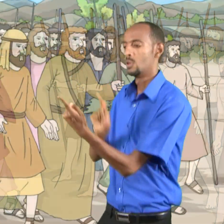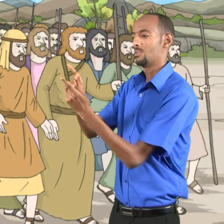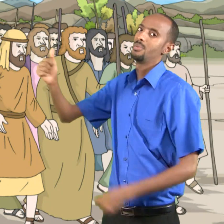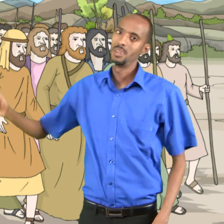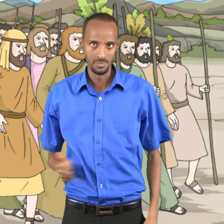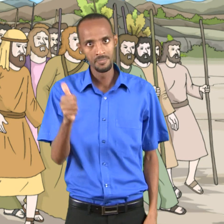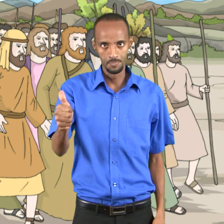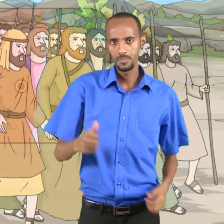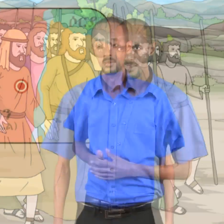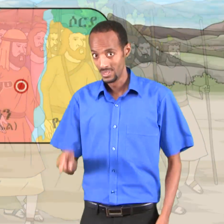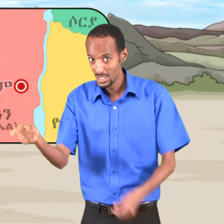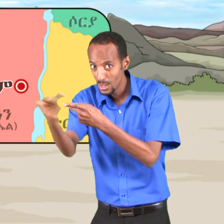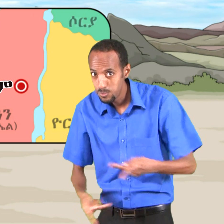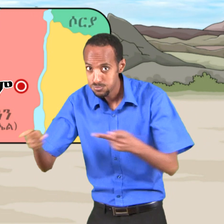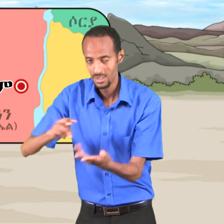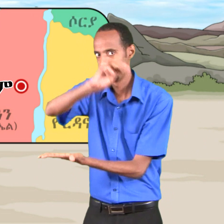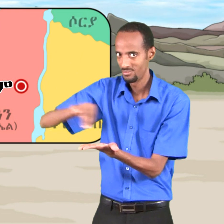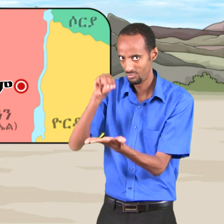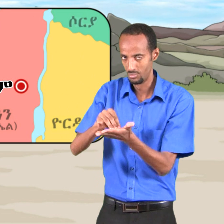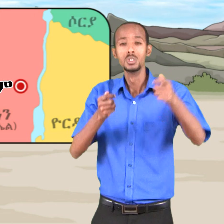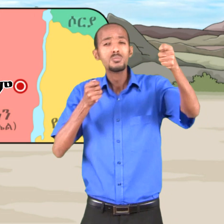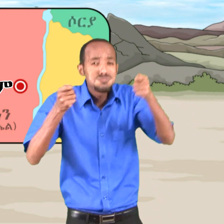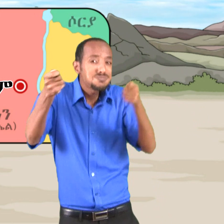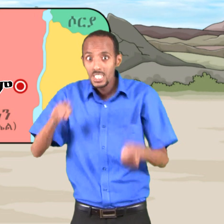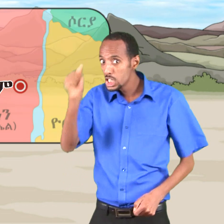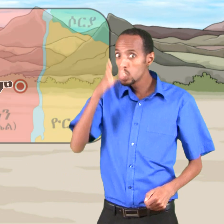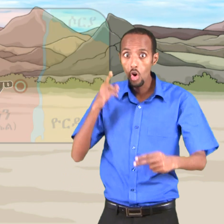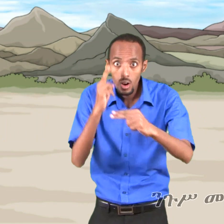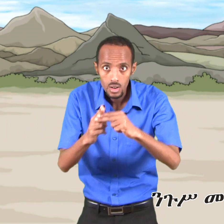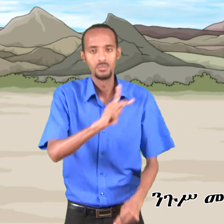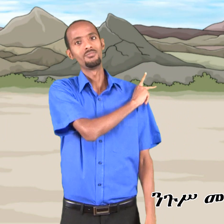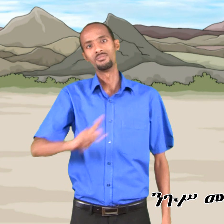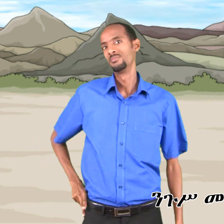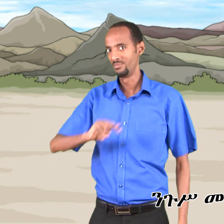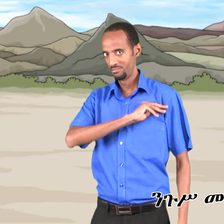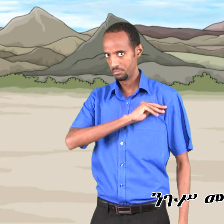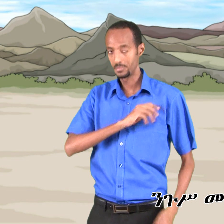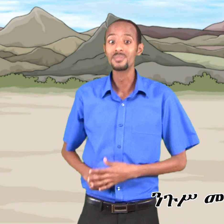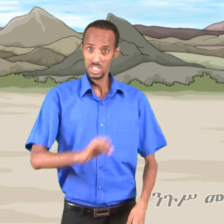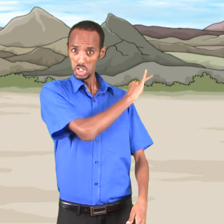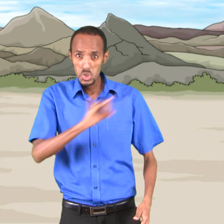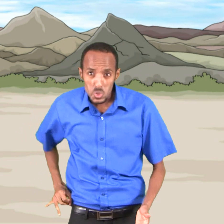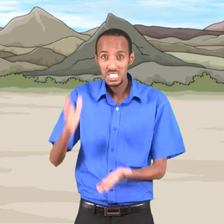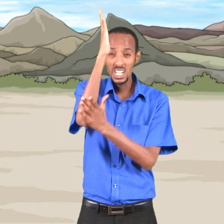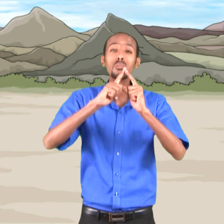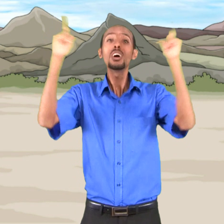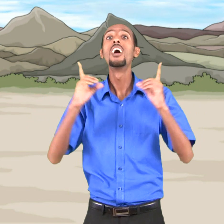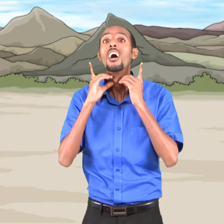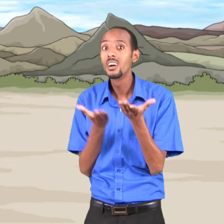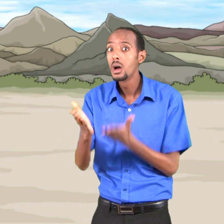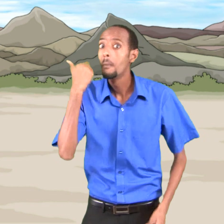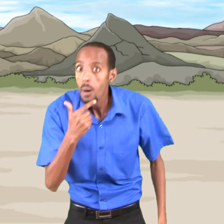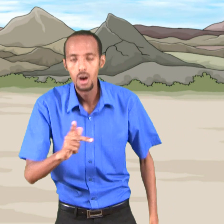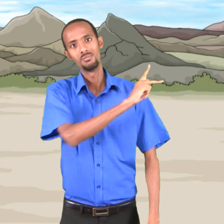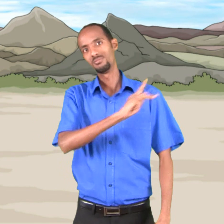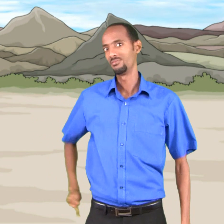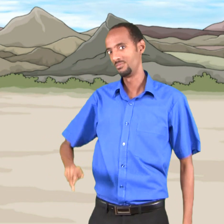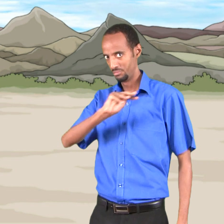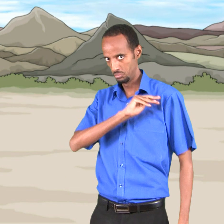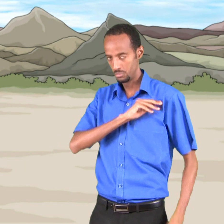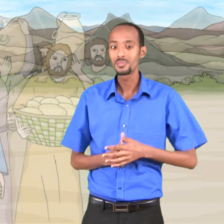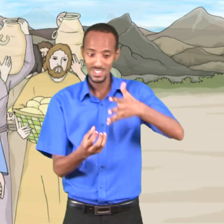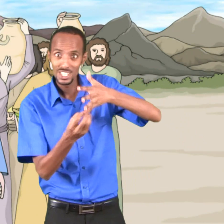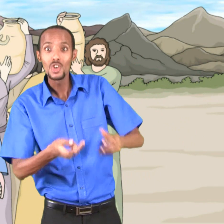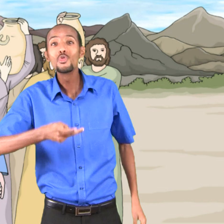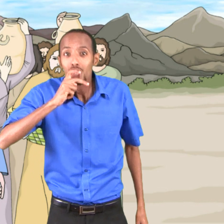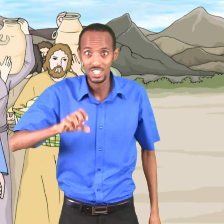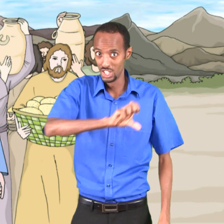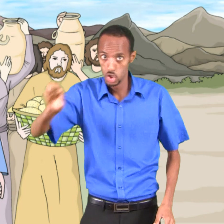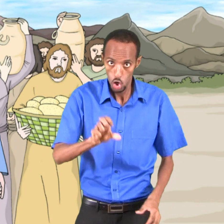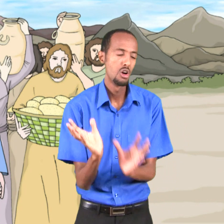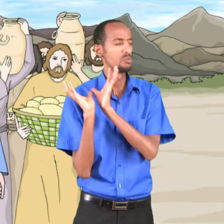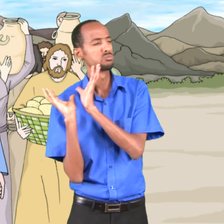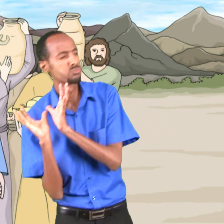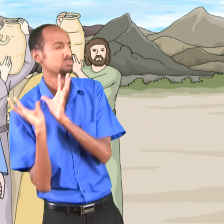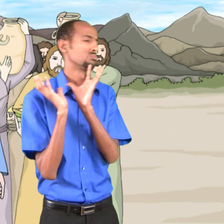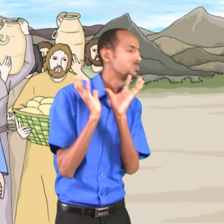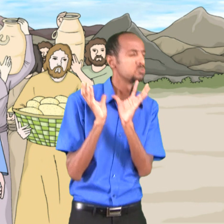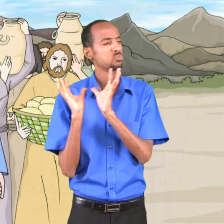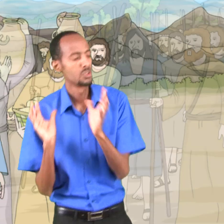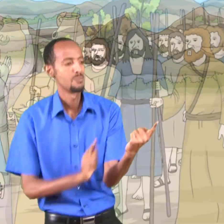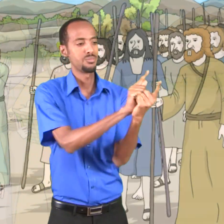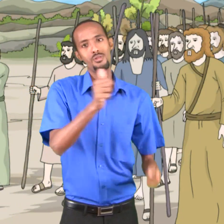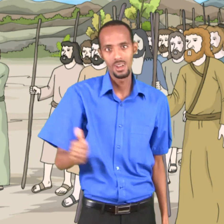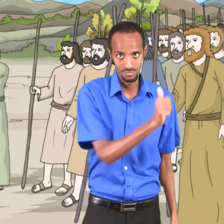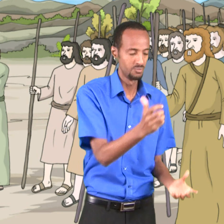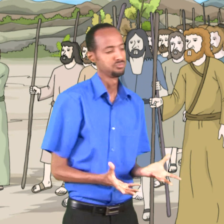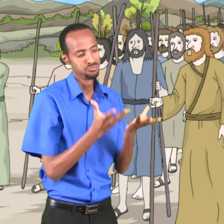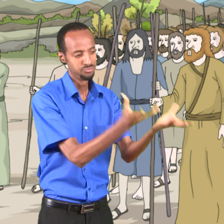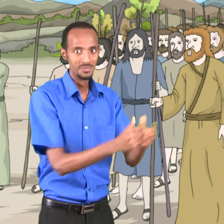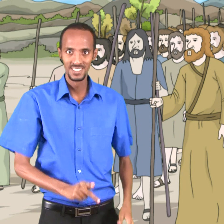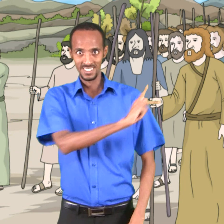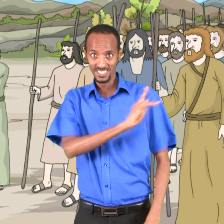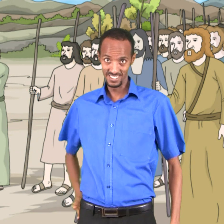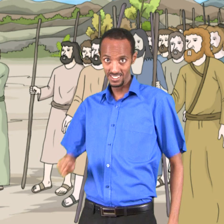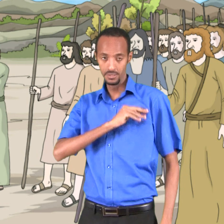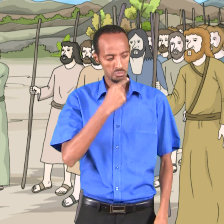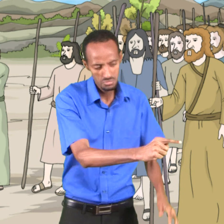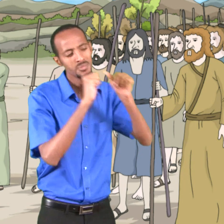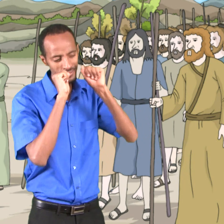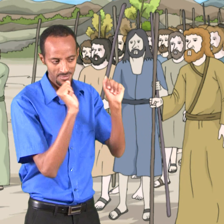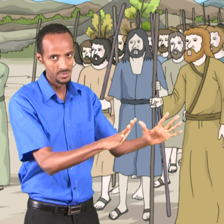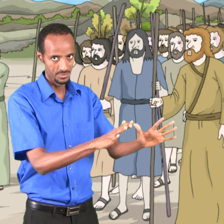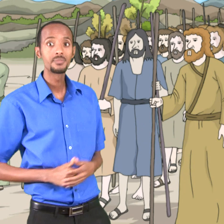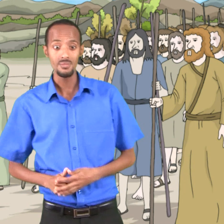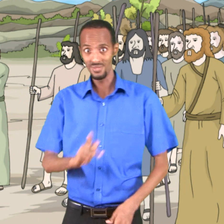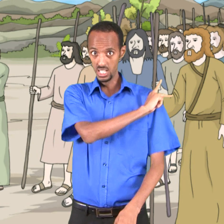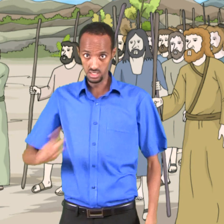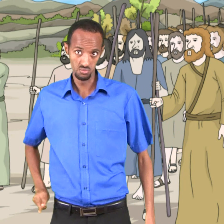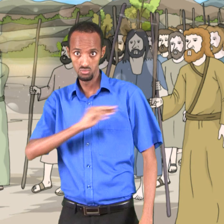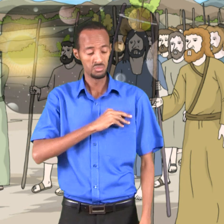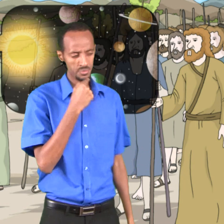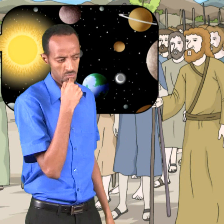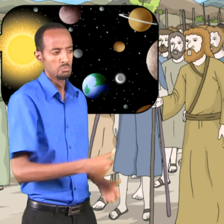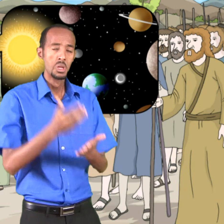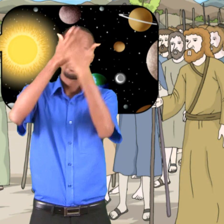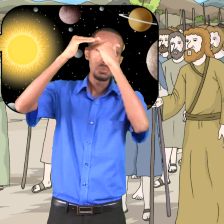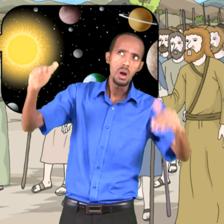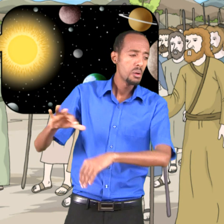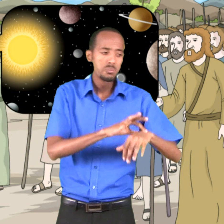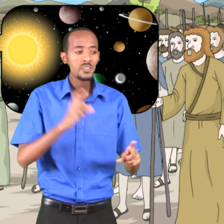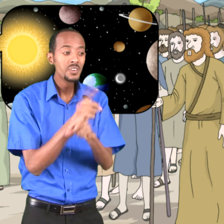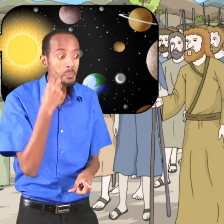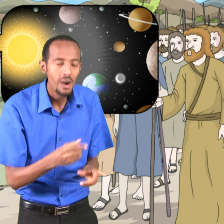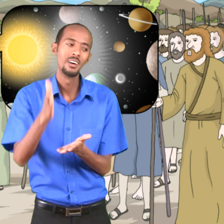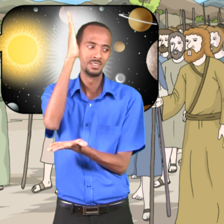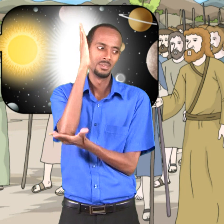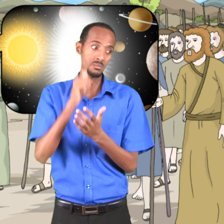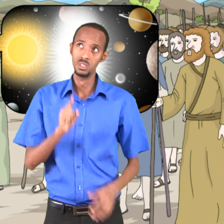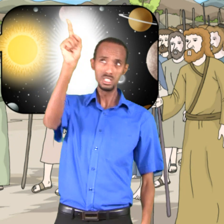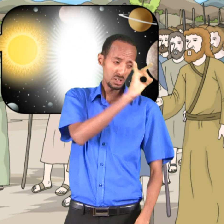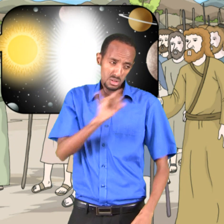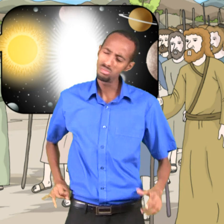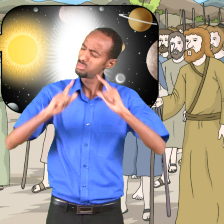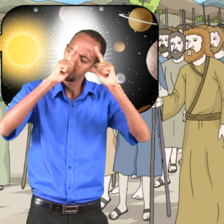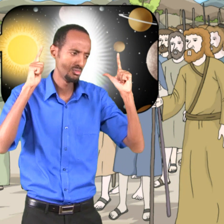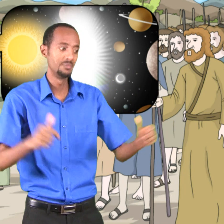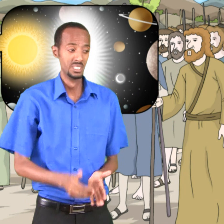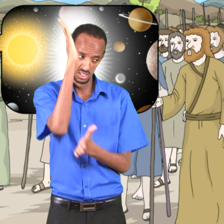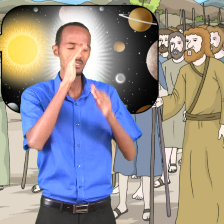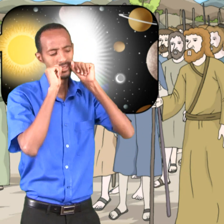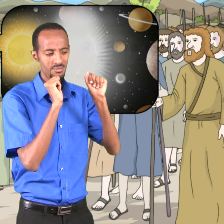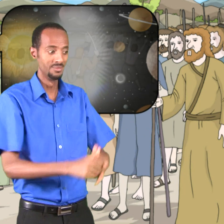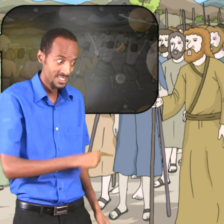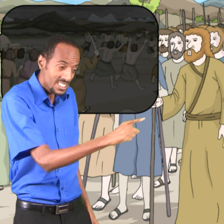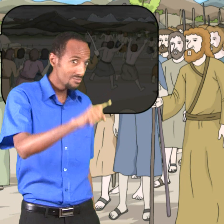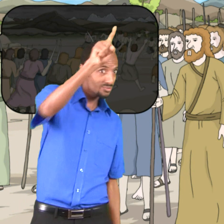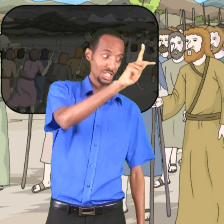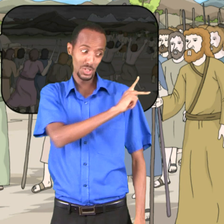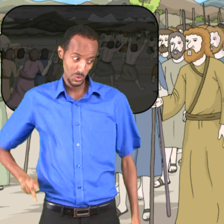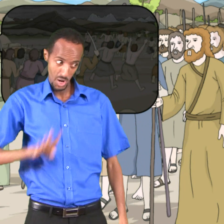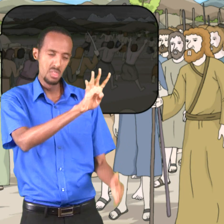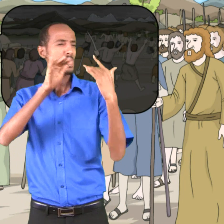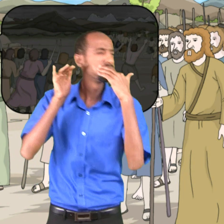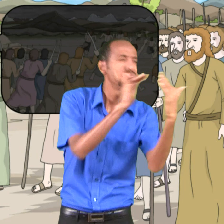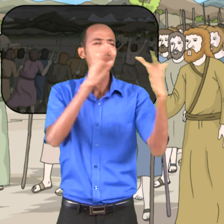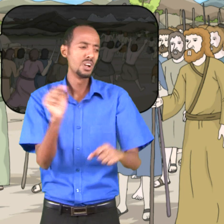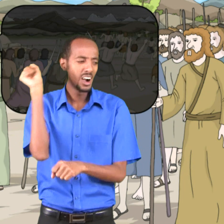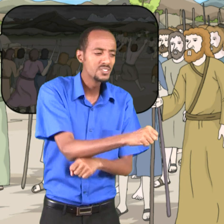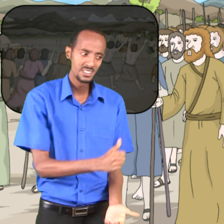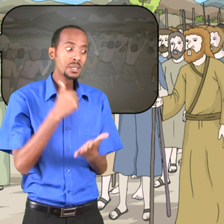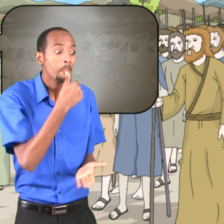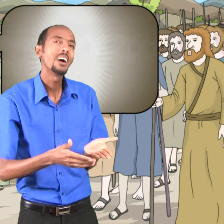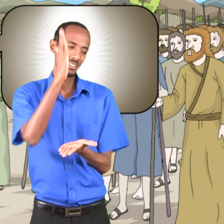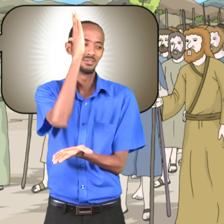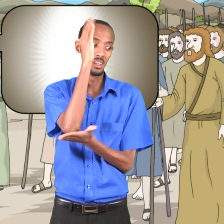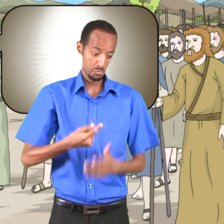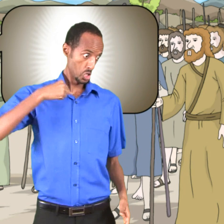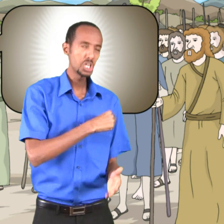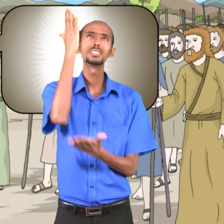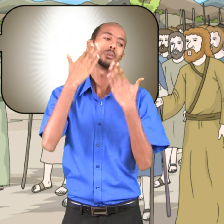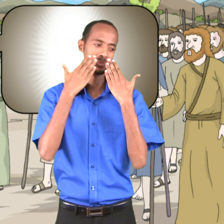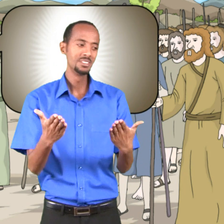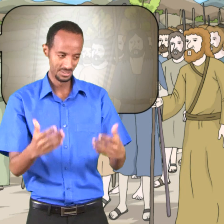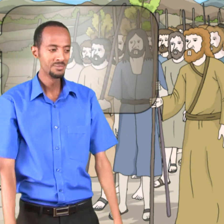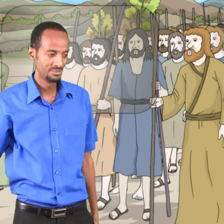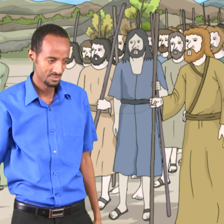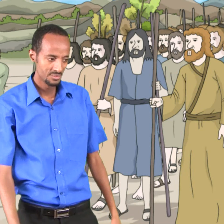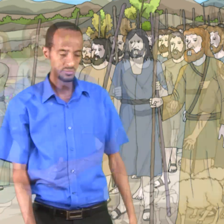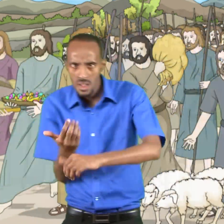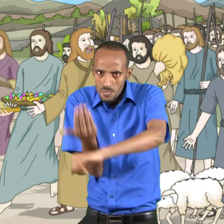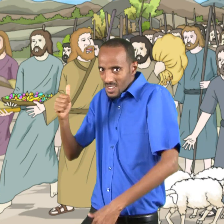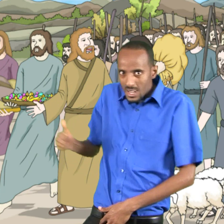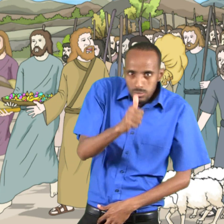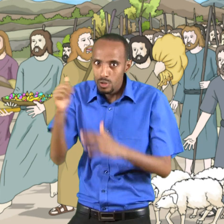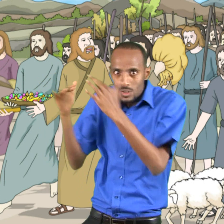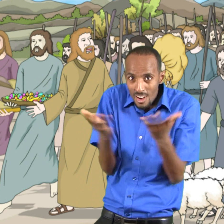Then Melchizedek king of Salem brought out bread and wine—since he was priest of God Most High — and he blessed Abram and said: “Blessed be Abram by God Most High, Creator of heaven and earth, and blessed be God Most High, who has delivered your enemies into your hand.”